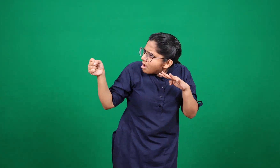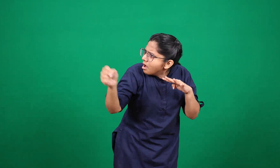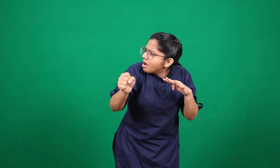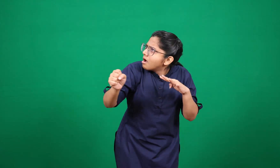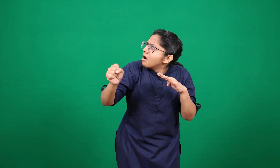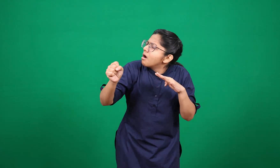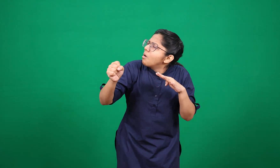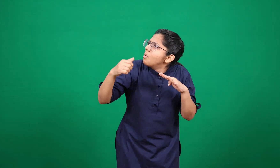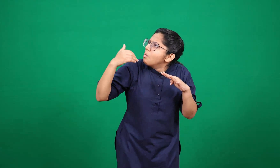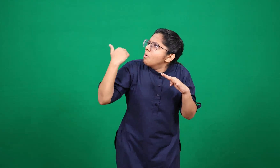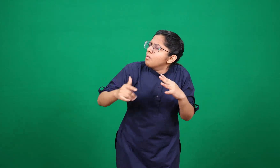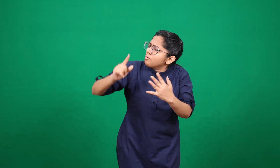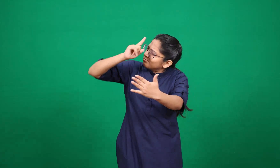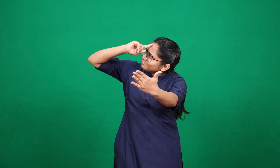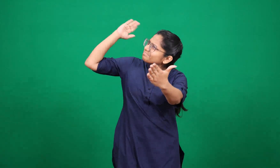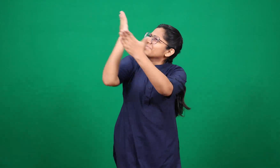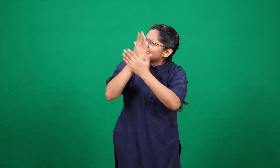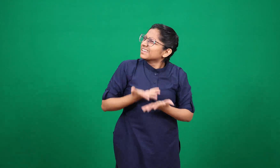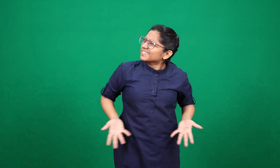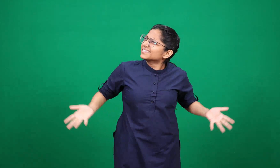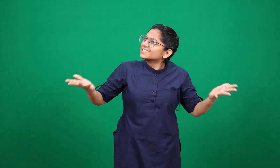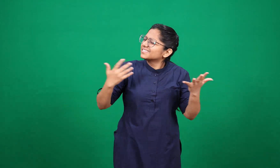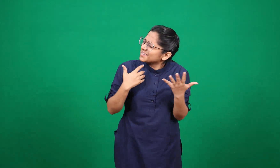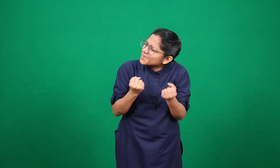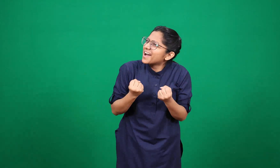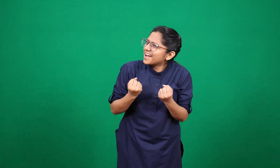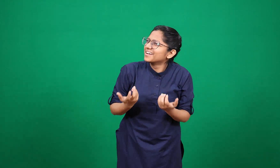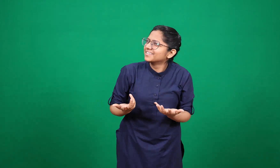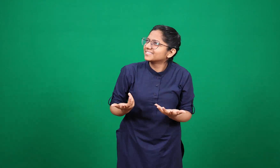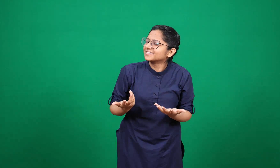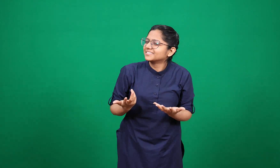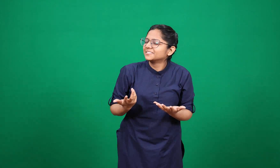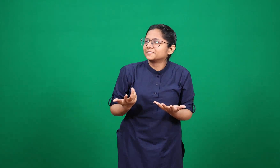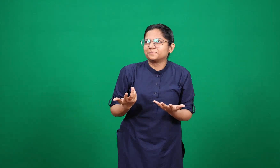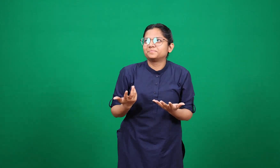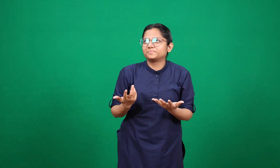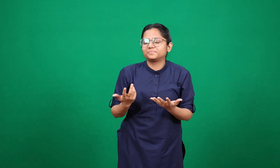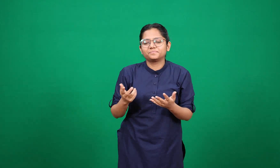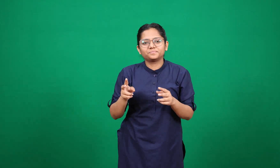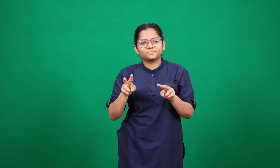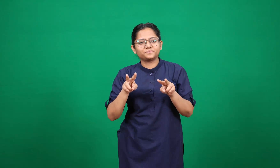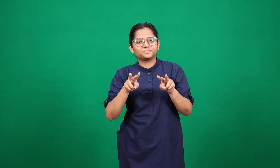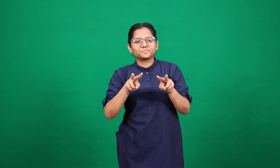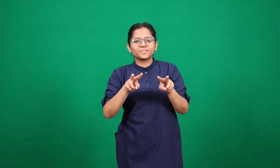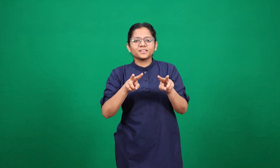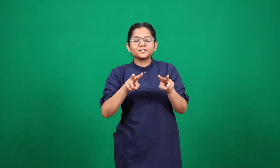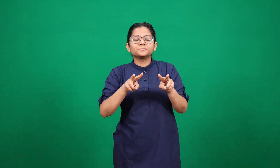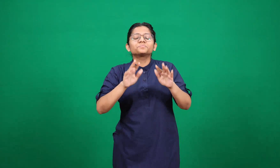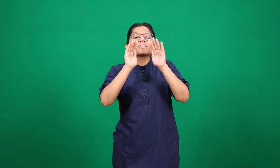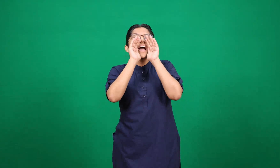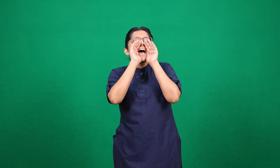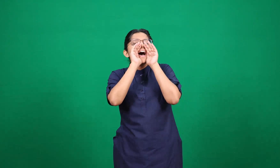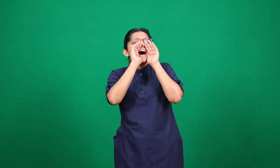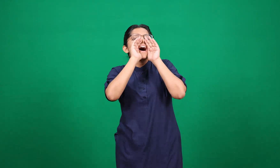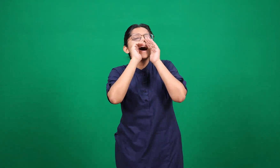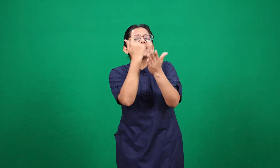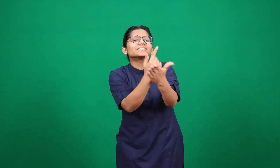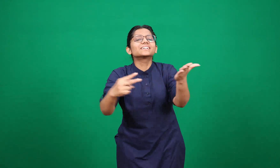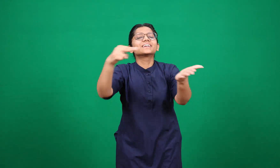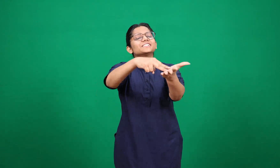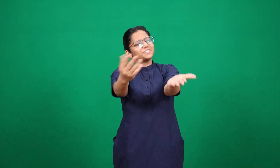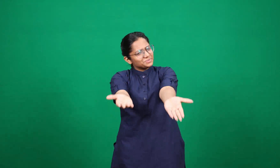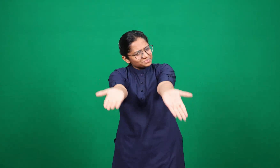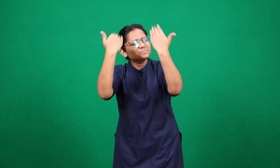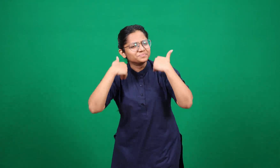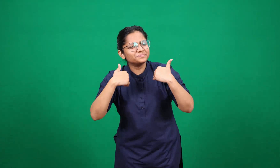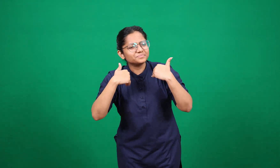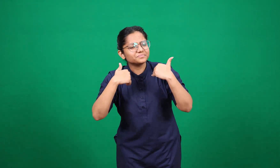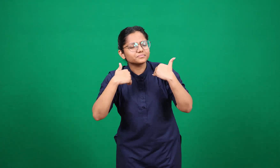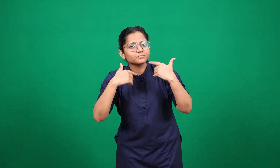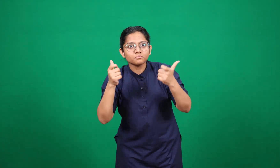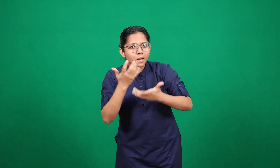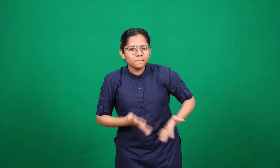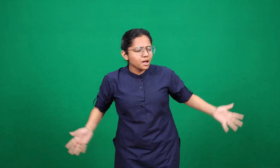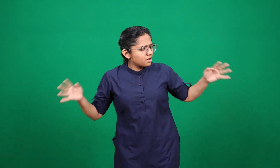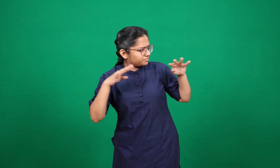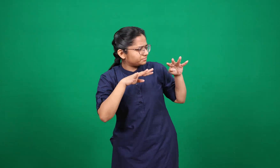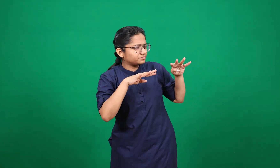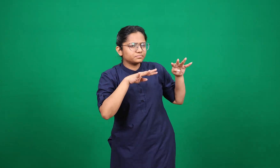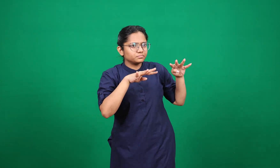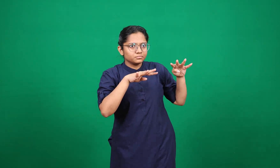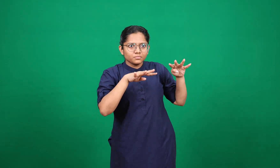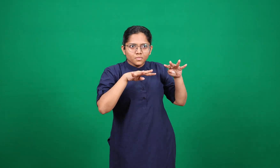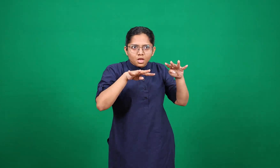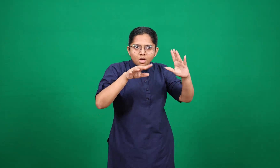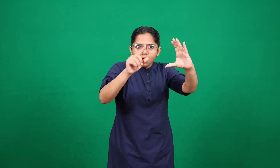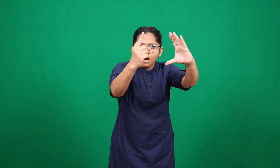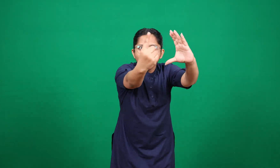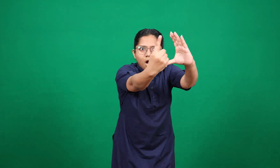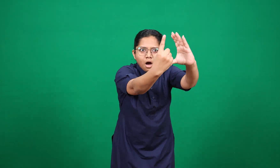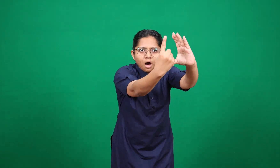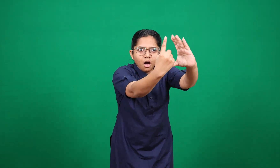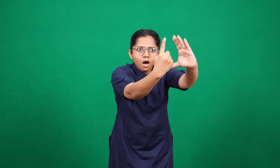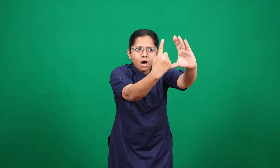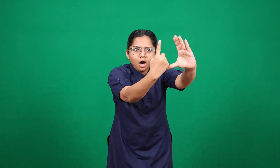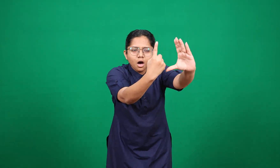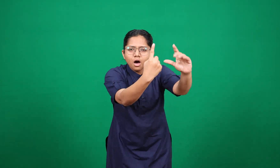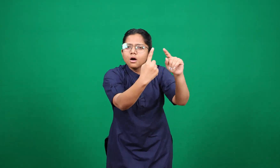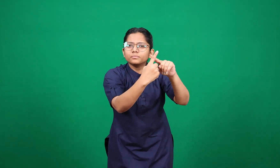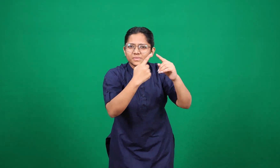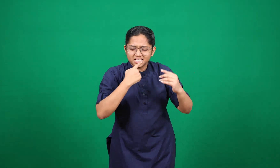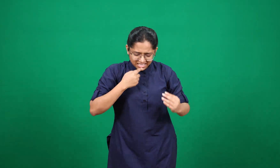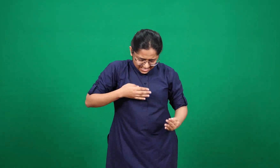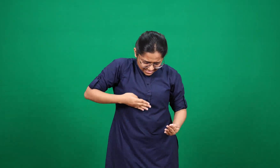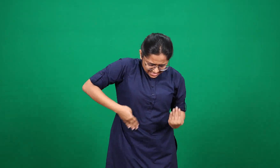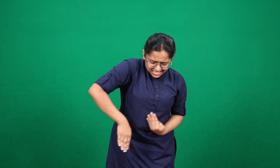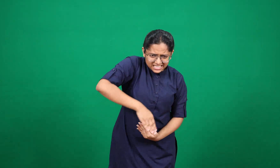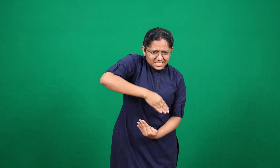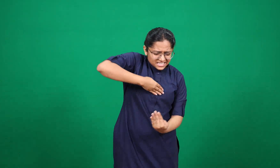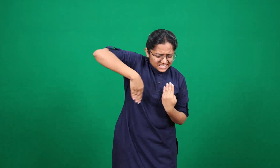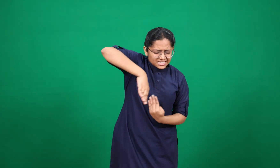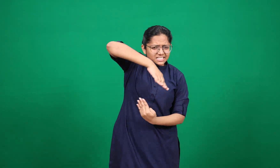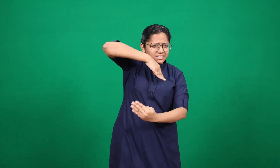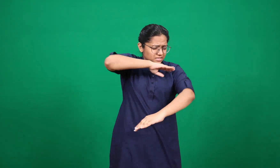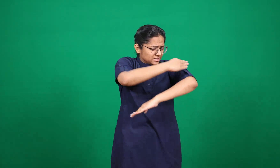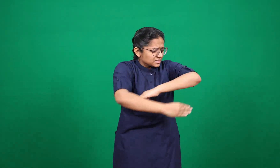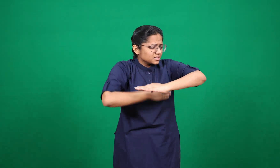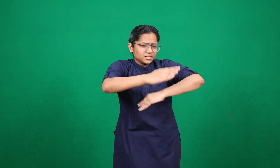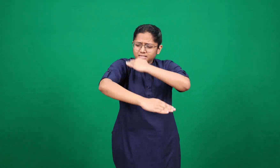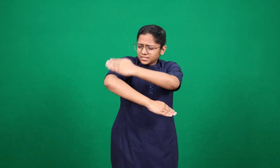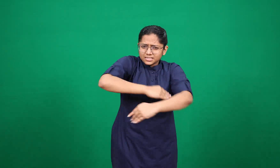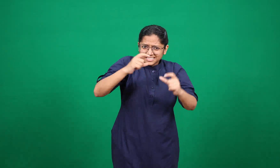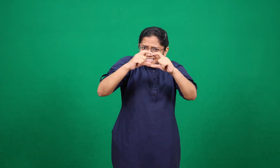After Jesus had said this, He called out in a loud voice, "Lazarus, come out!"